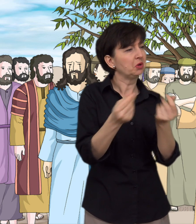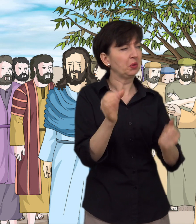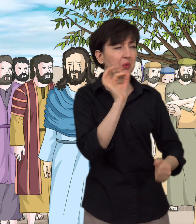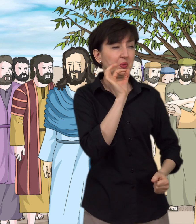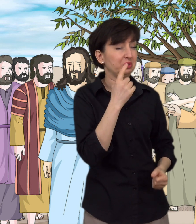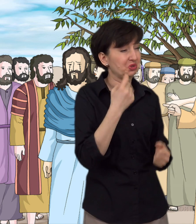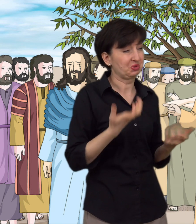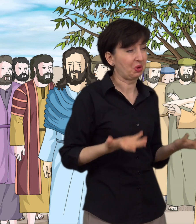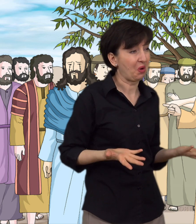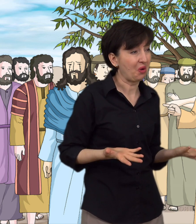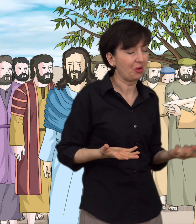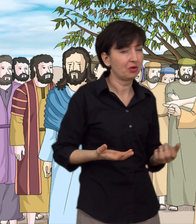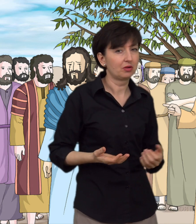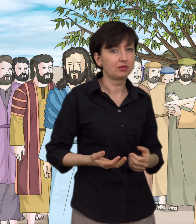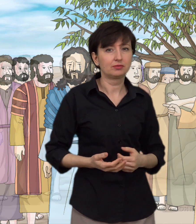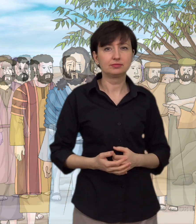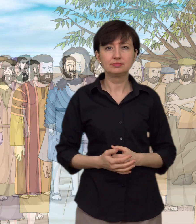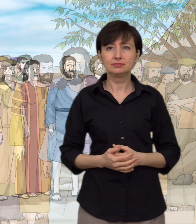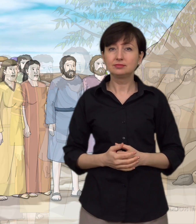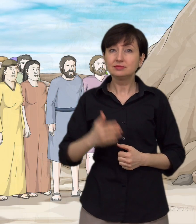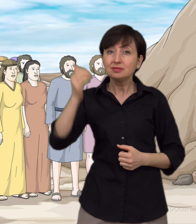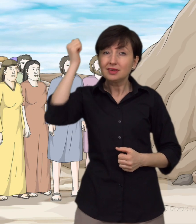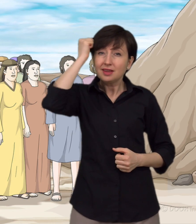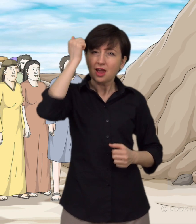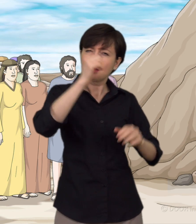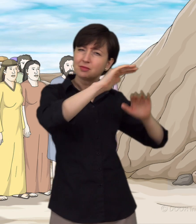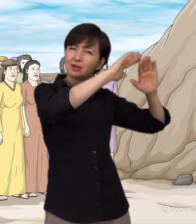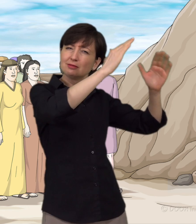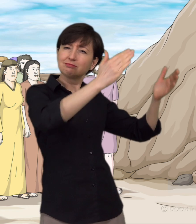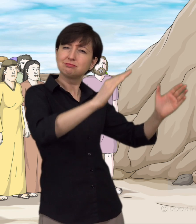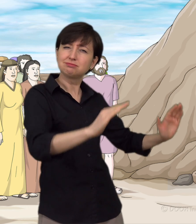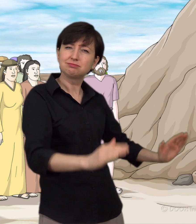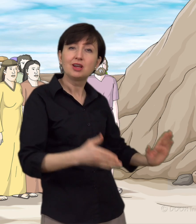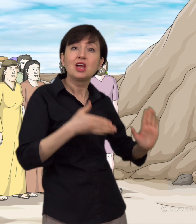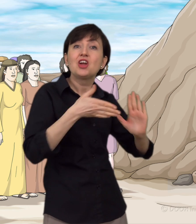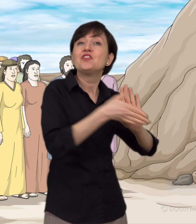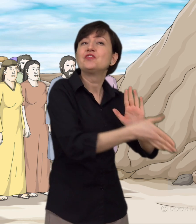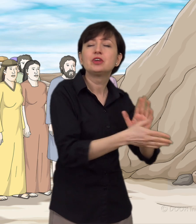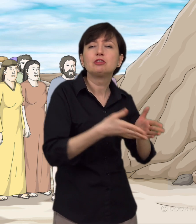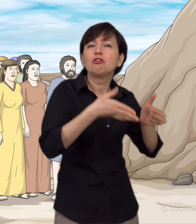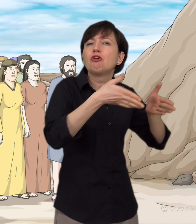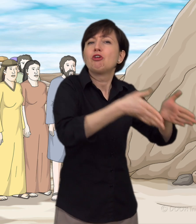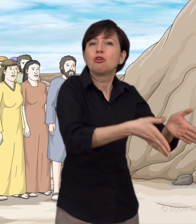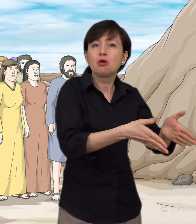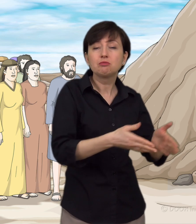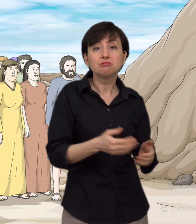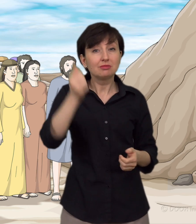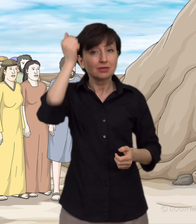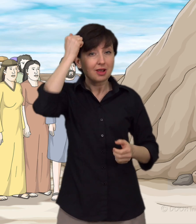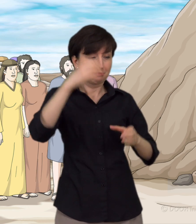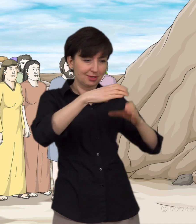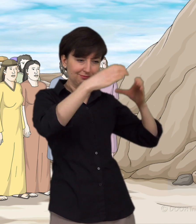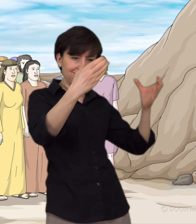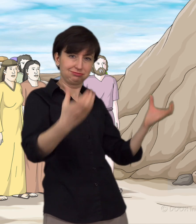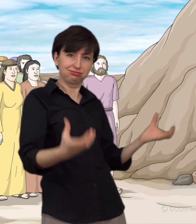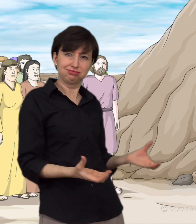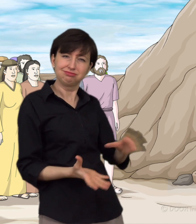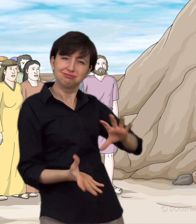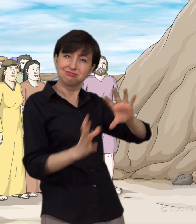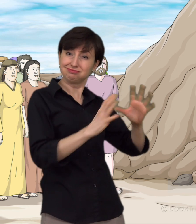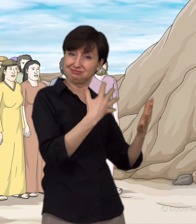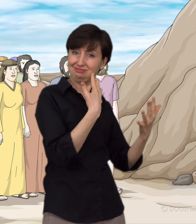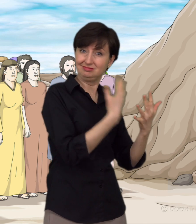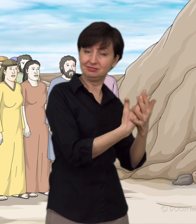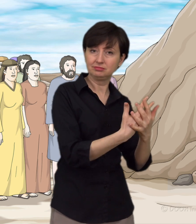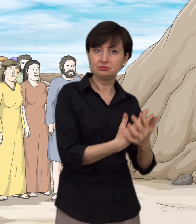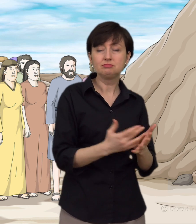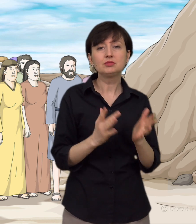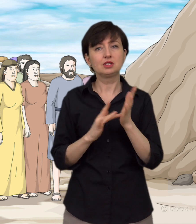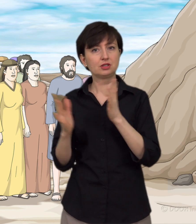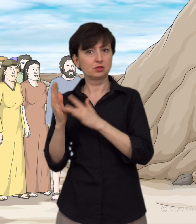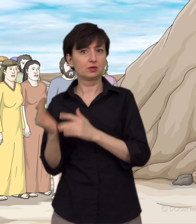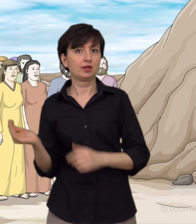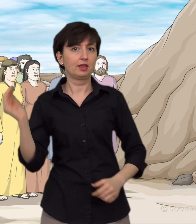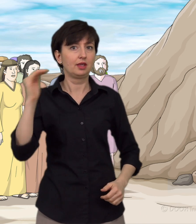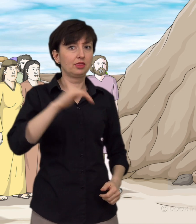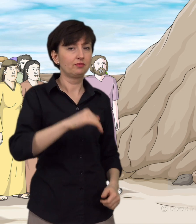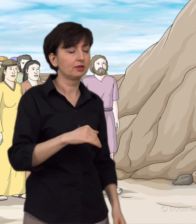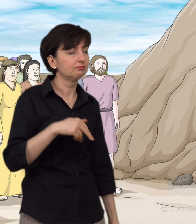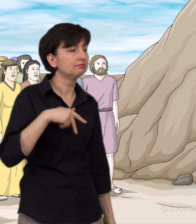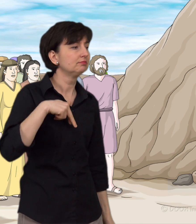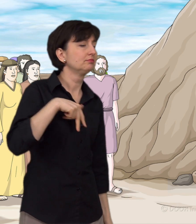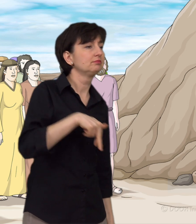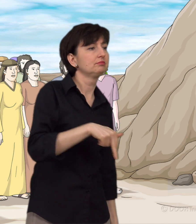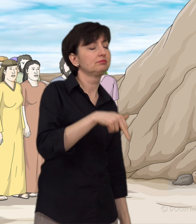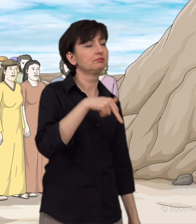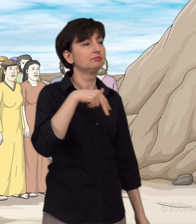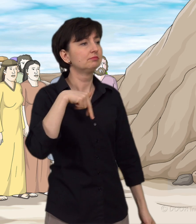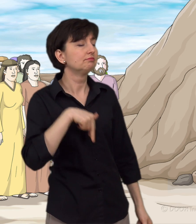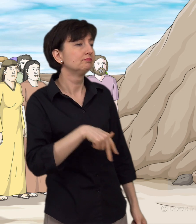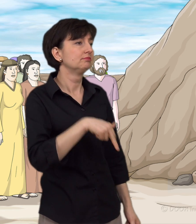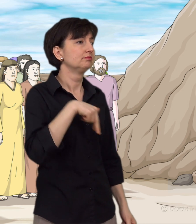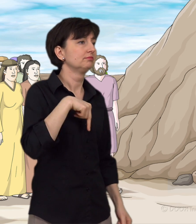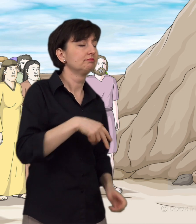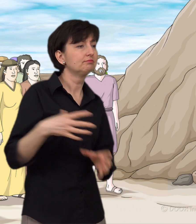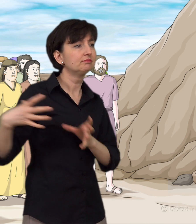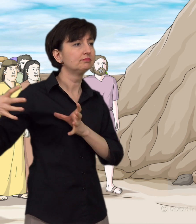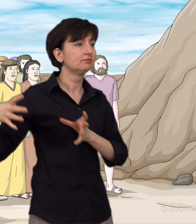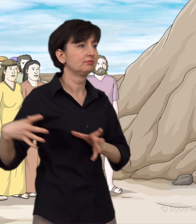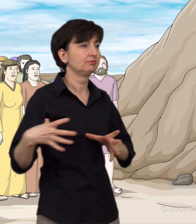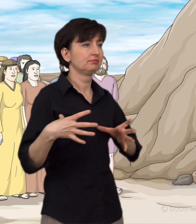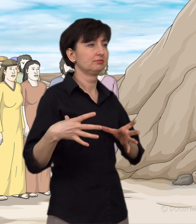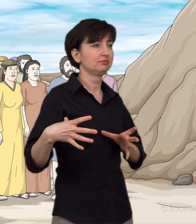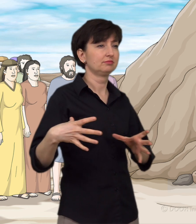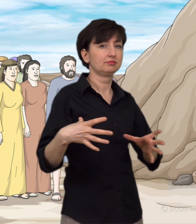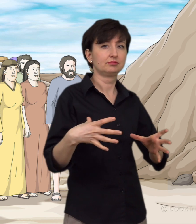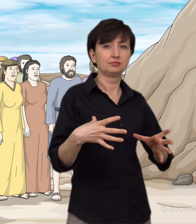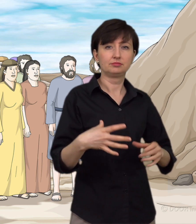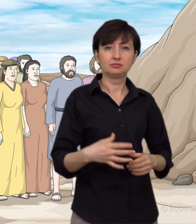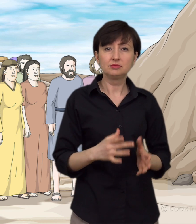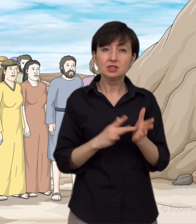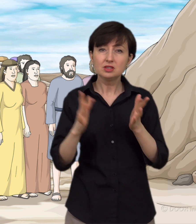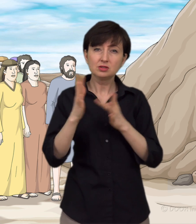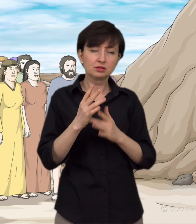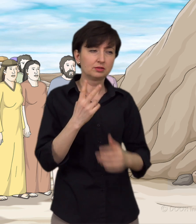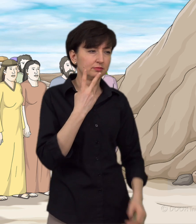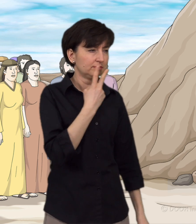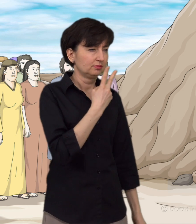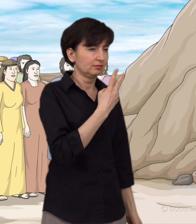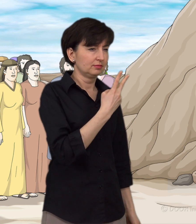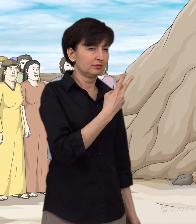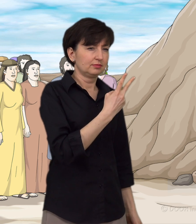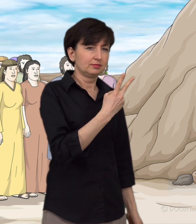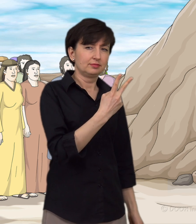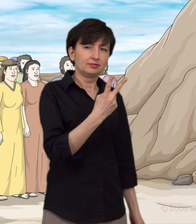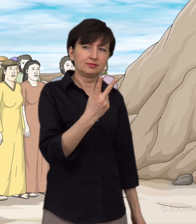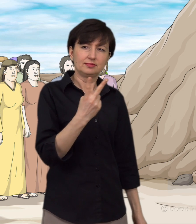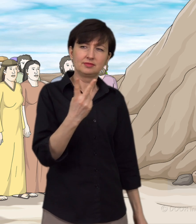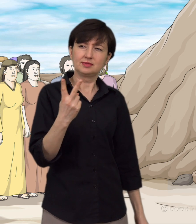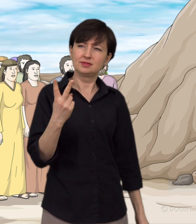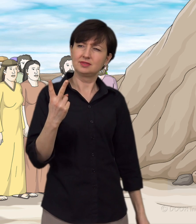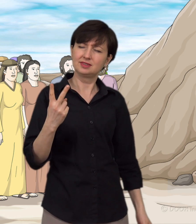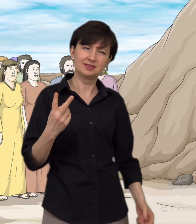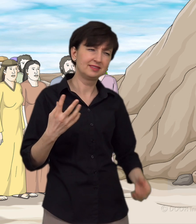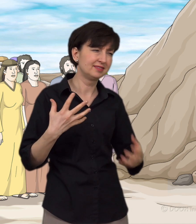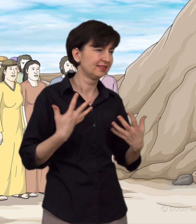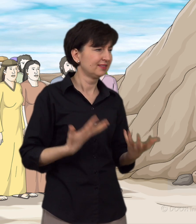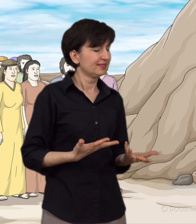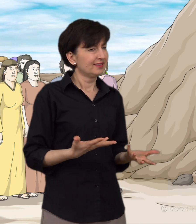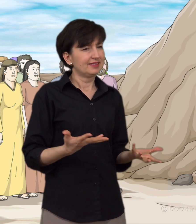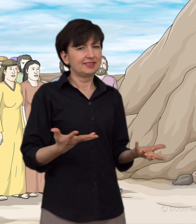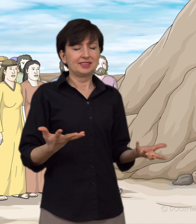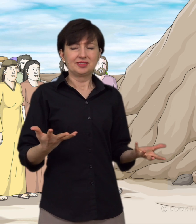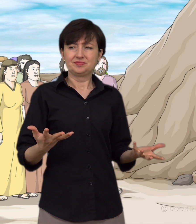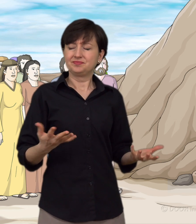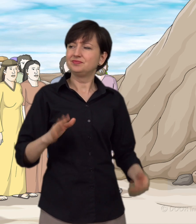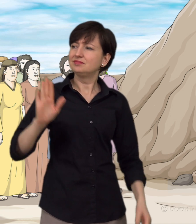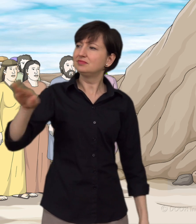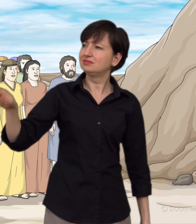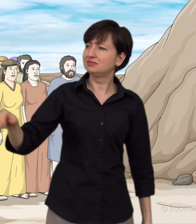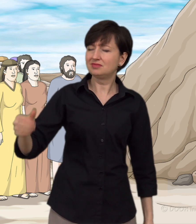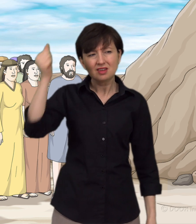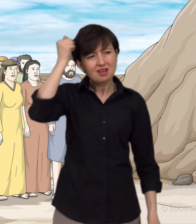Jesus, once again deeply moved, came to the tomb. It was a cave with a stone laid across the entrance.